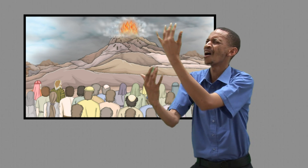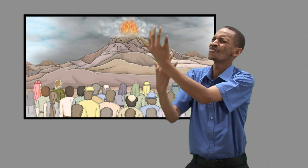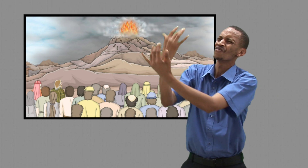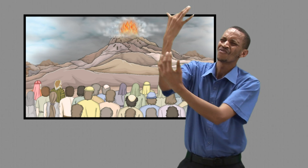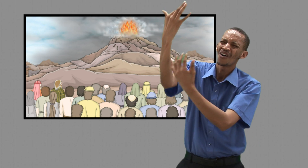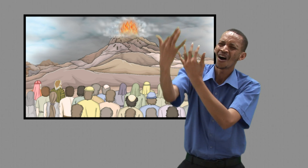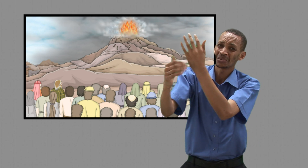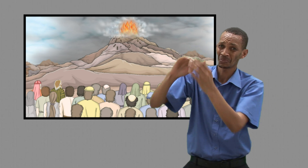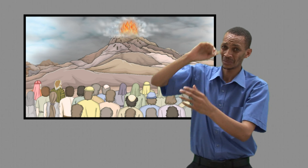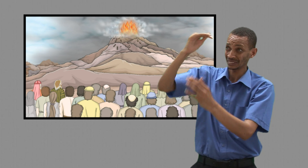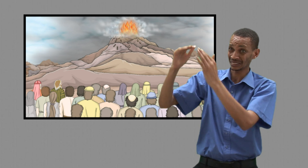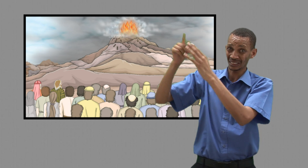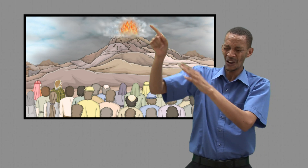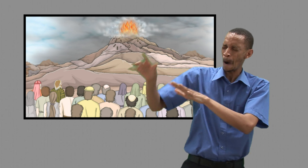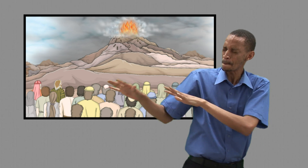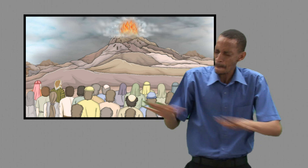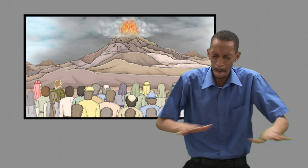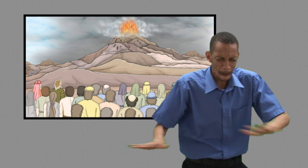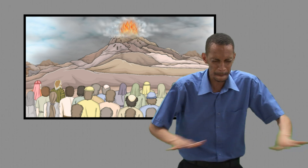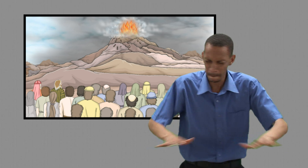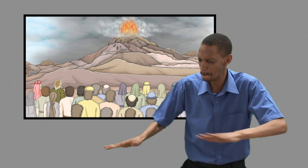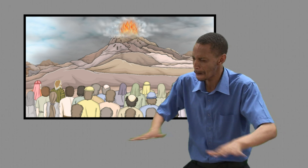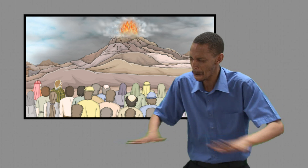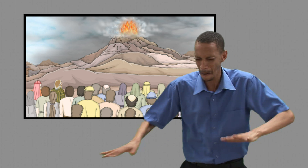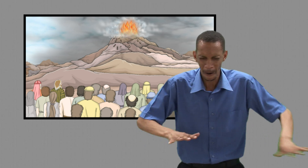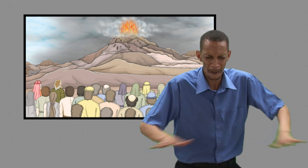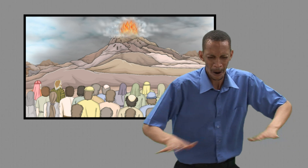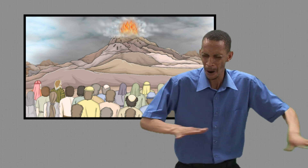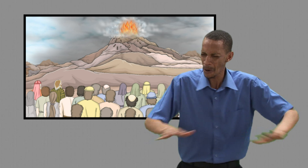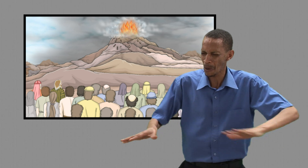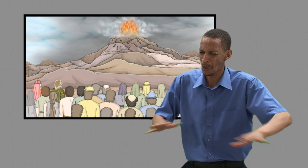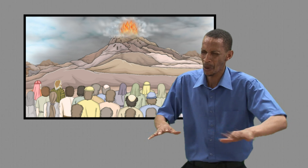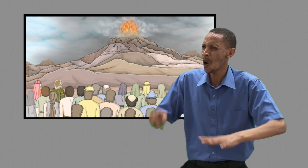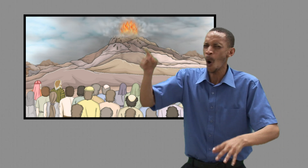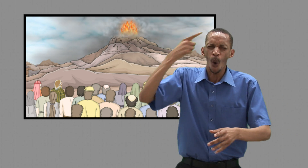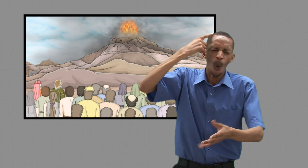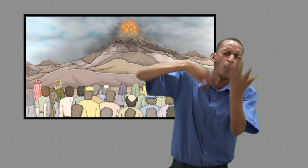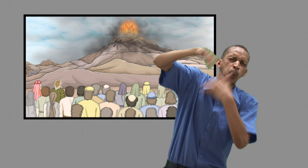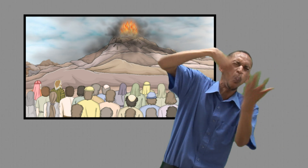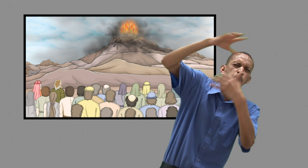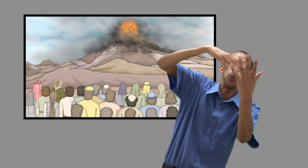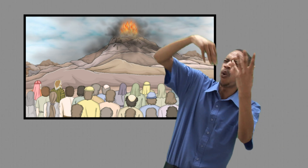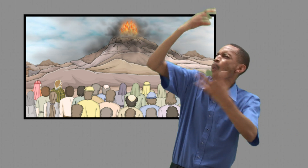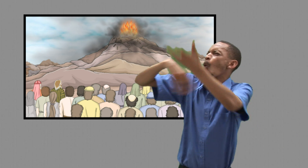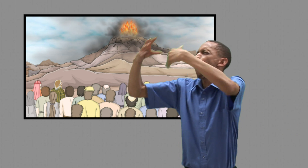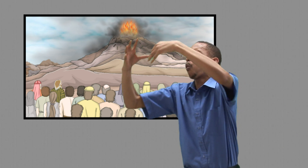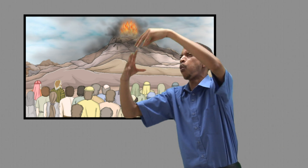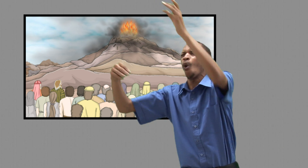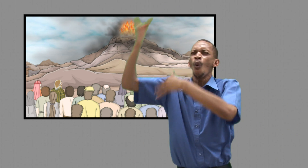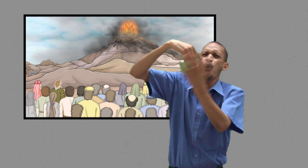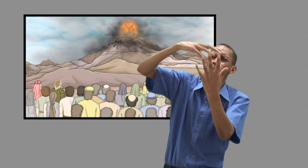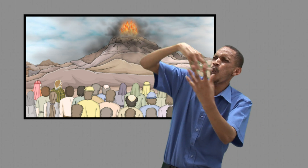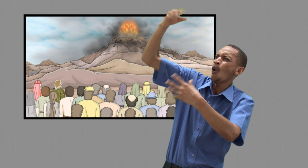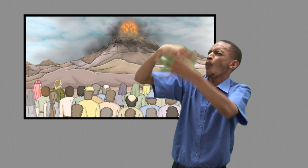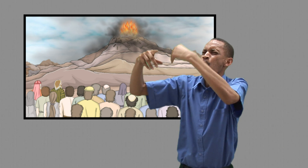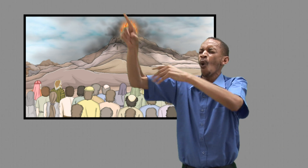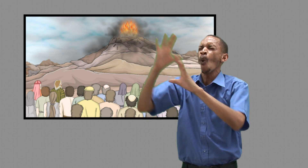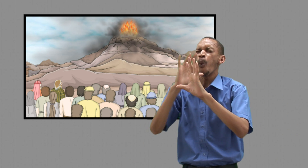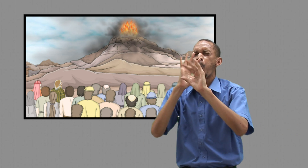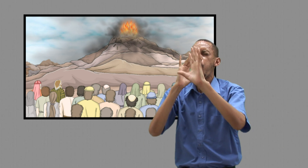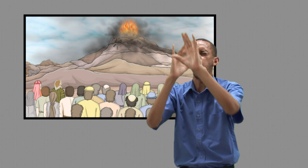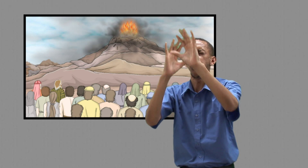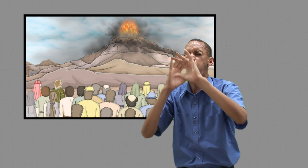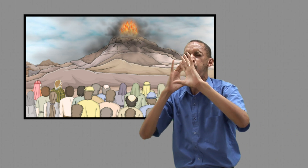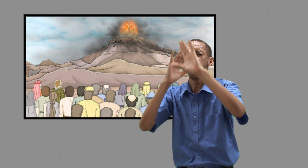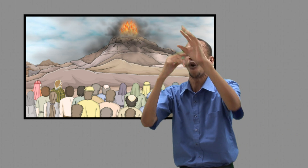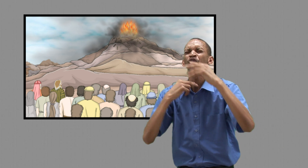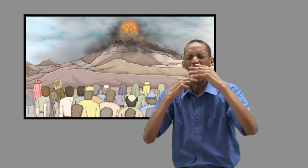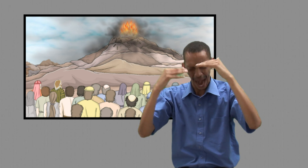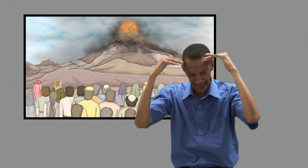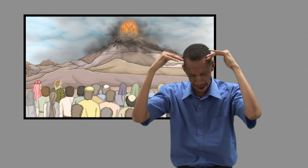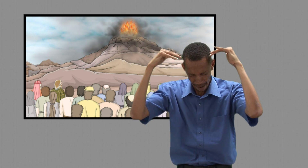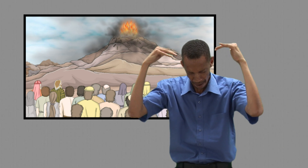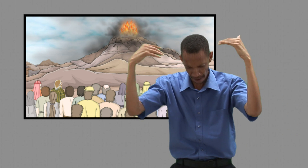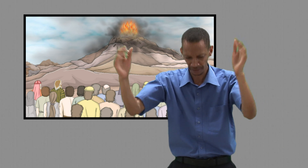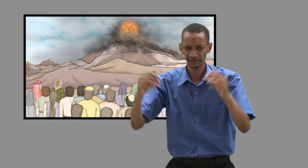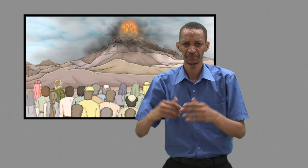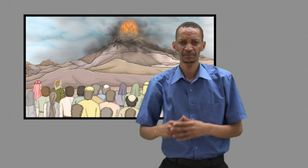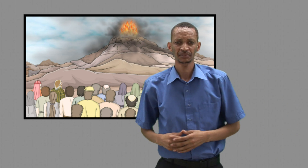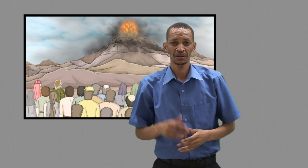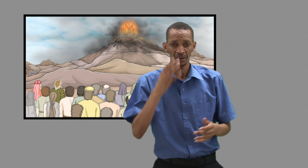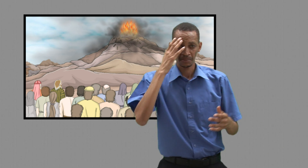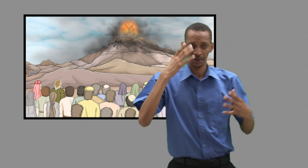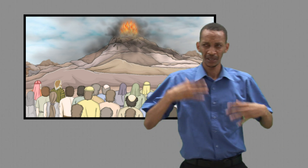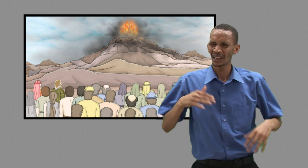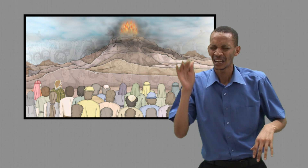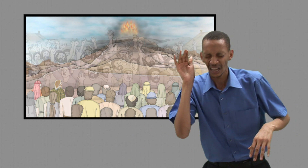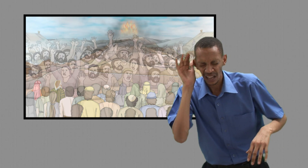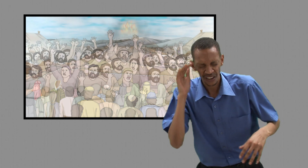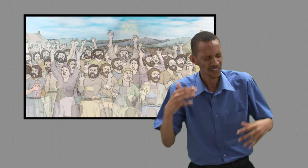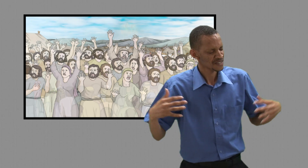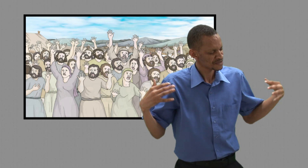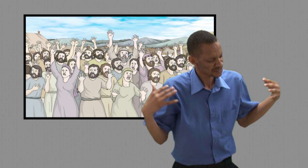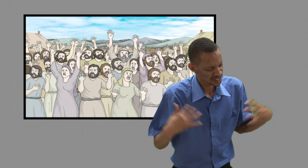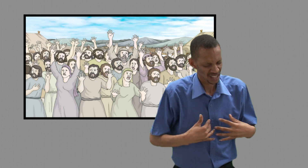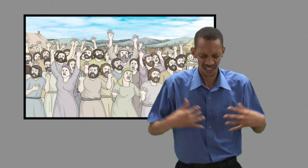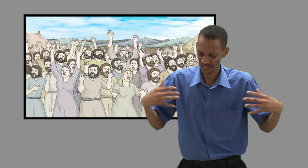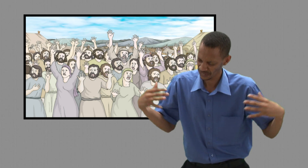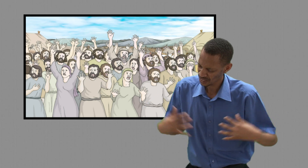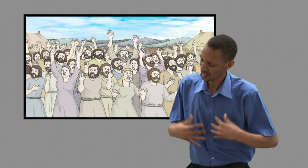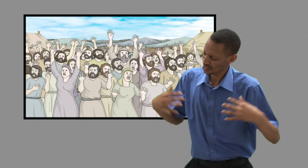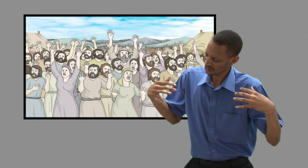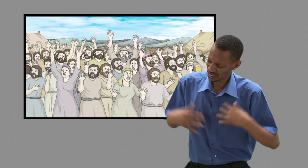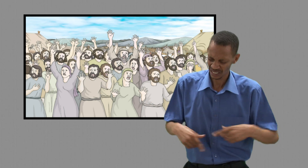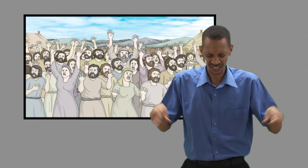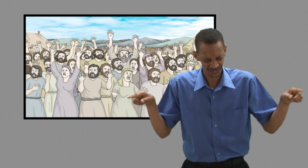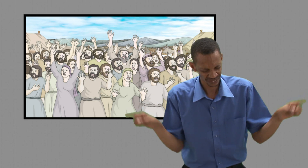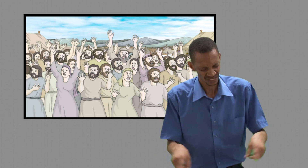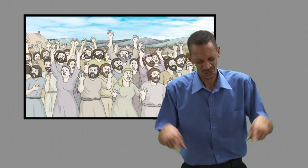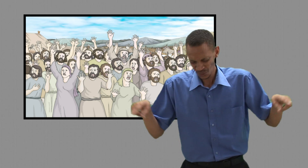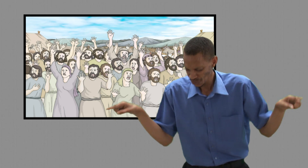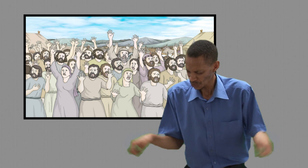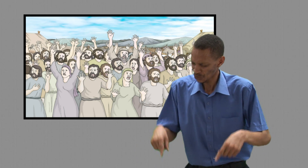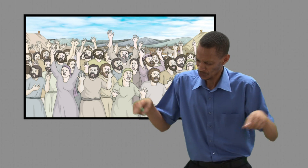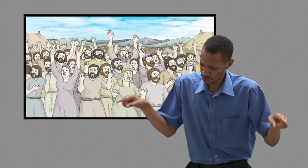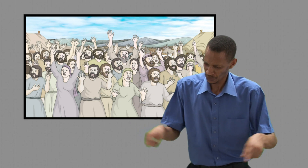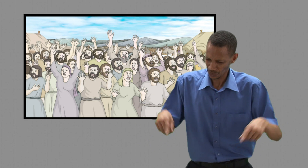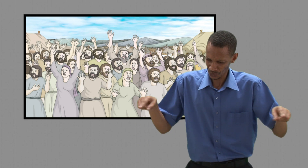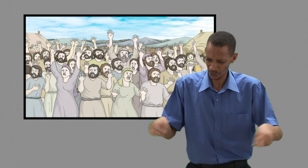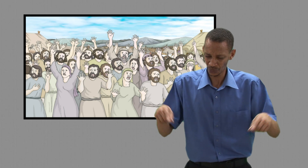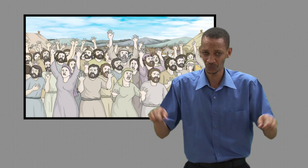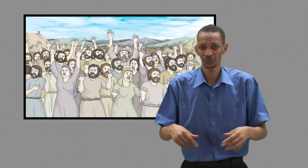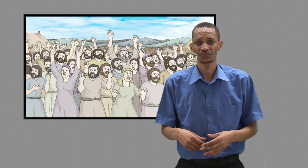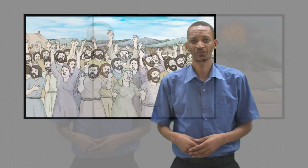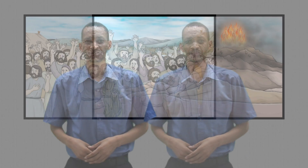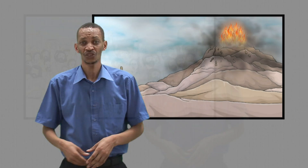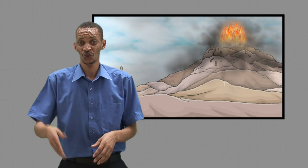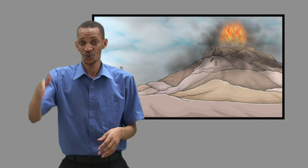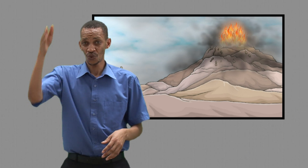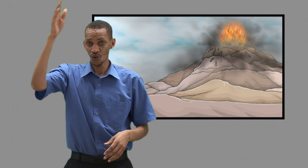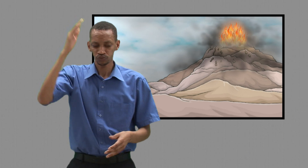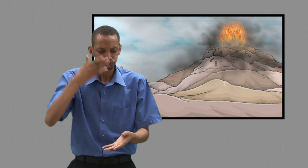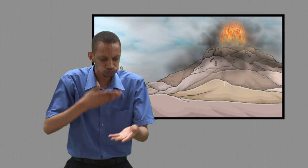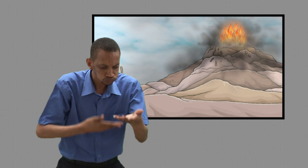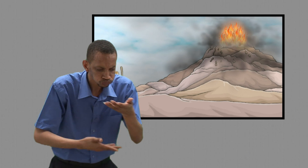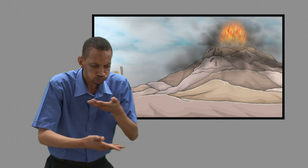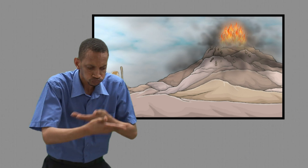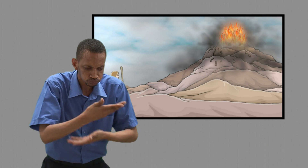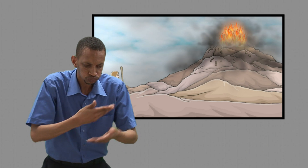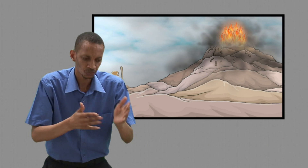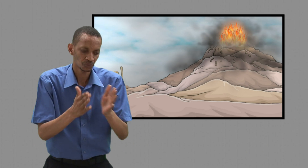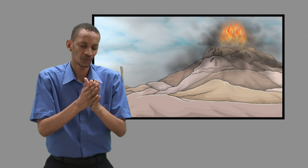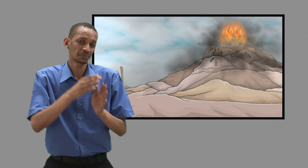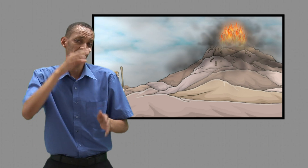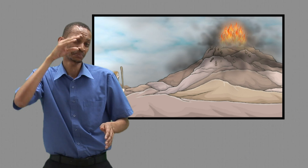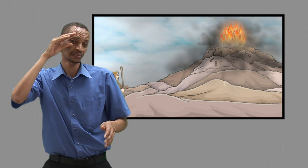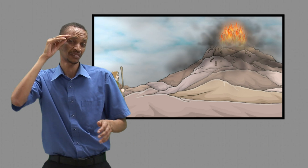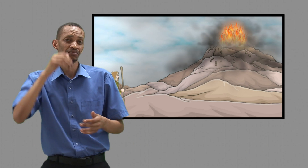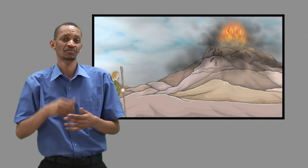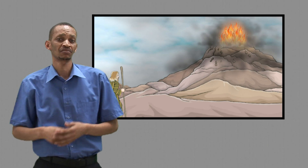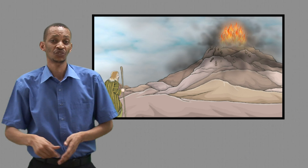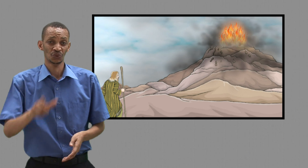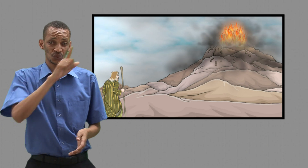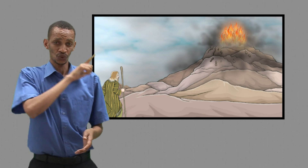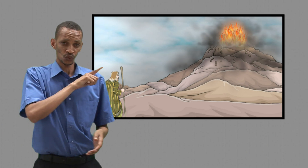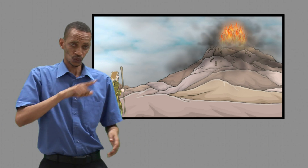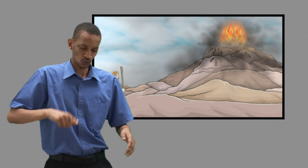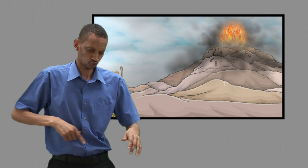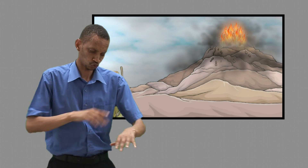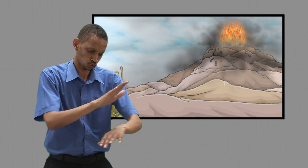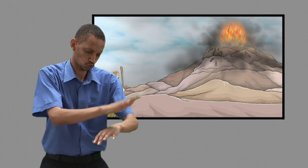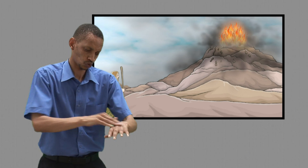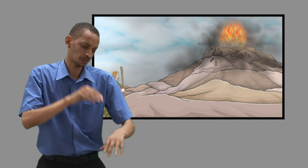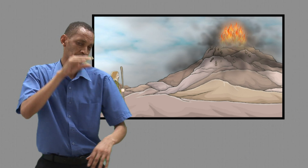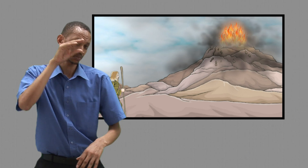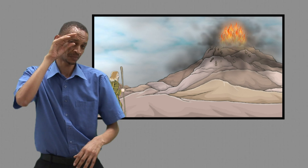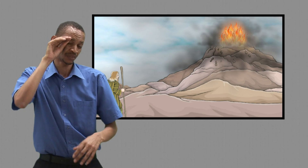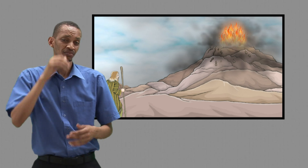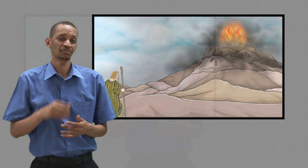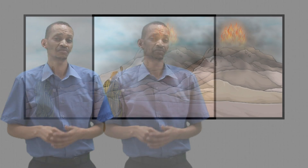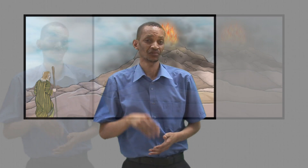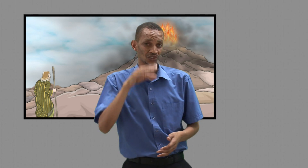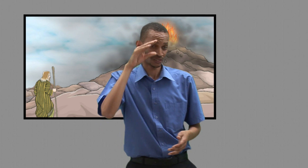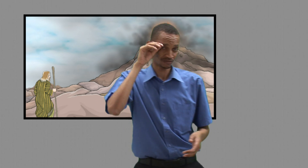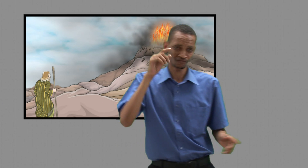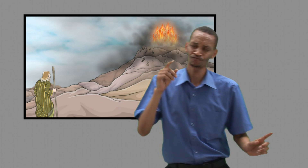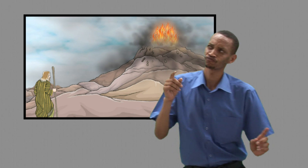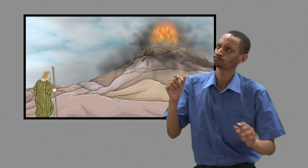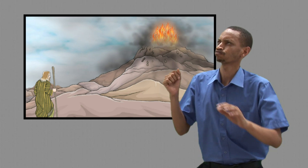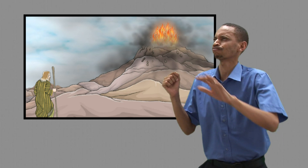And the smoke rose like the smoke of a furnace, and the whole mountain quaked violently. And as the sound of the ram’s horn grew louder and louder, Moses spoke and God answered him in the thunder.